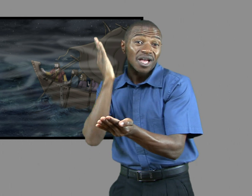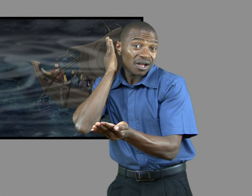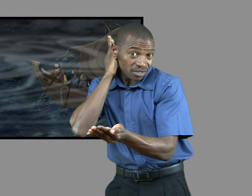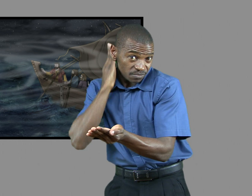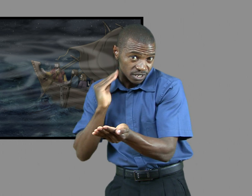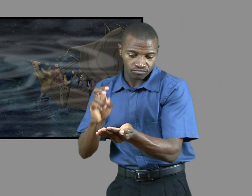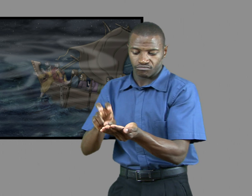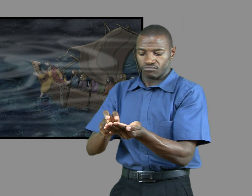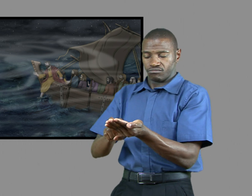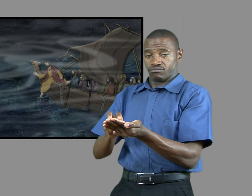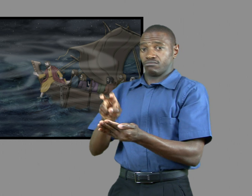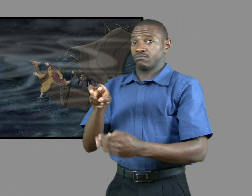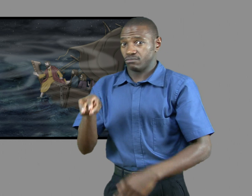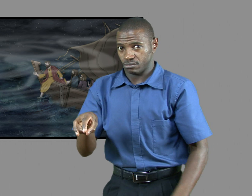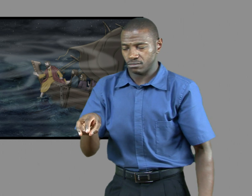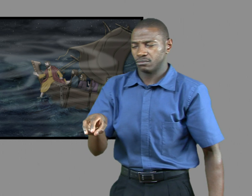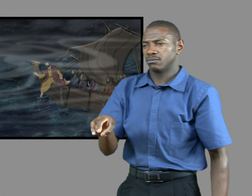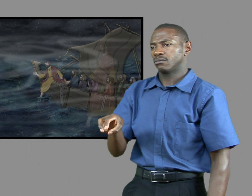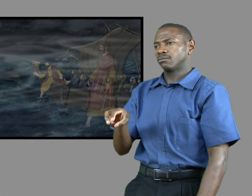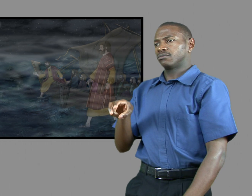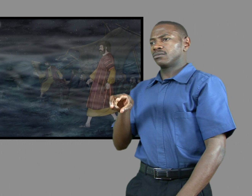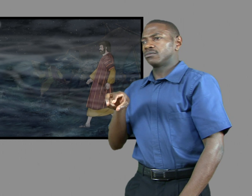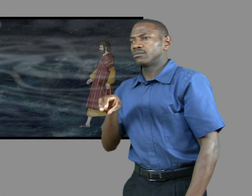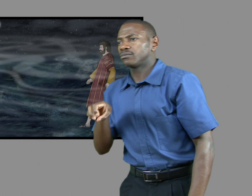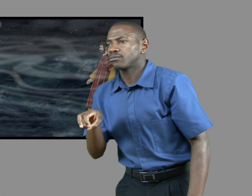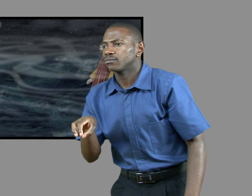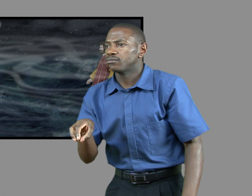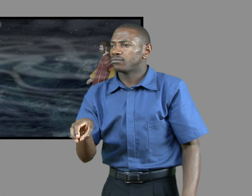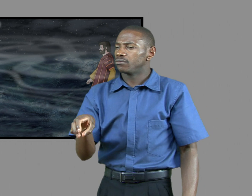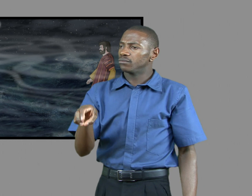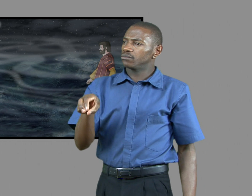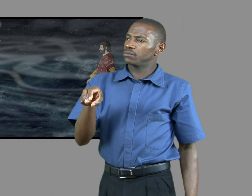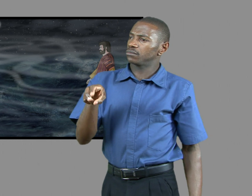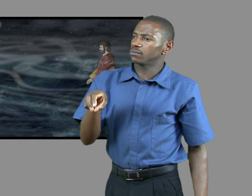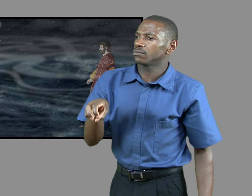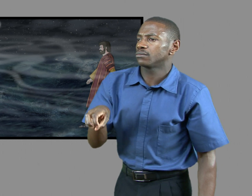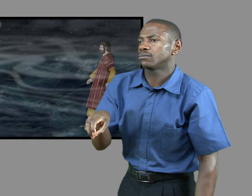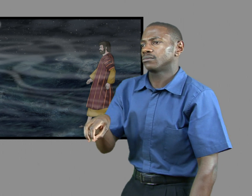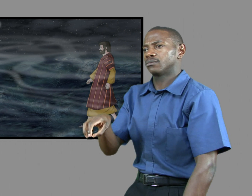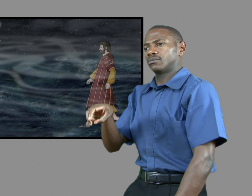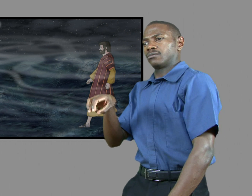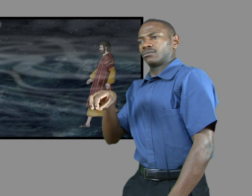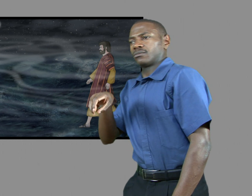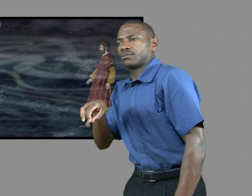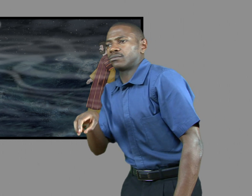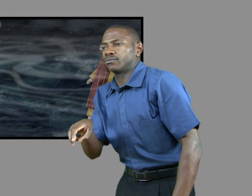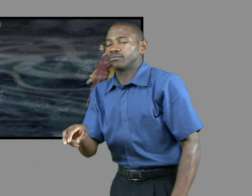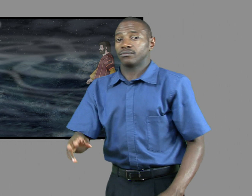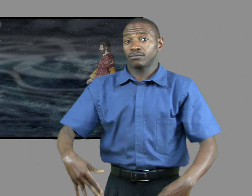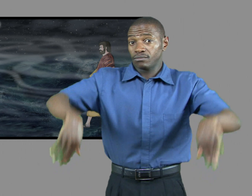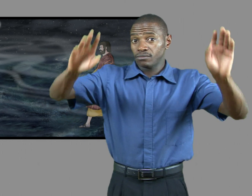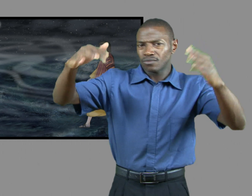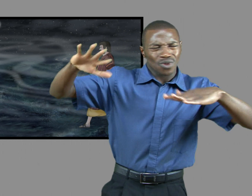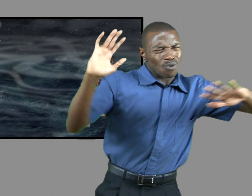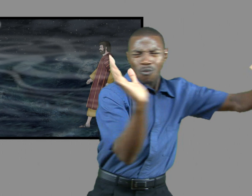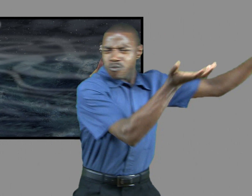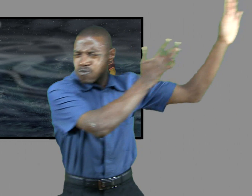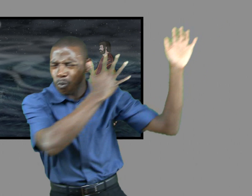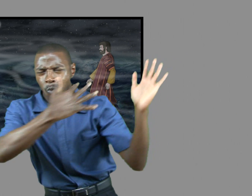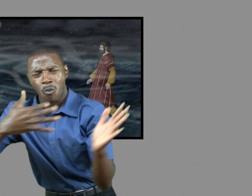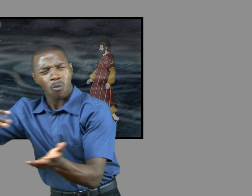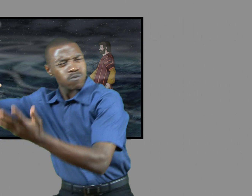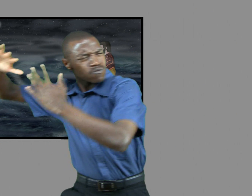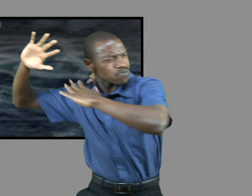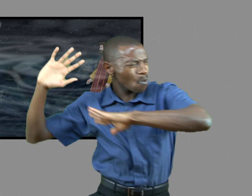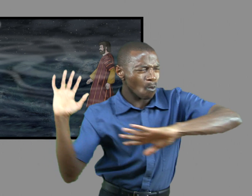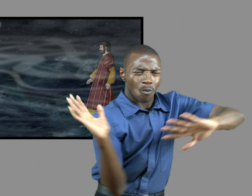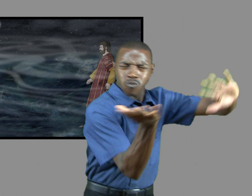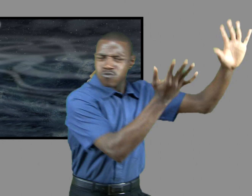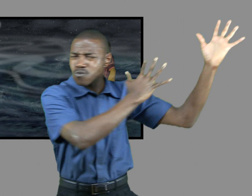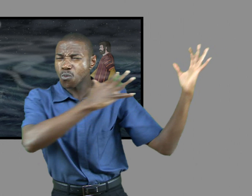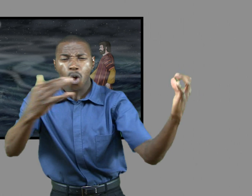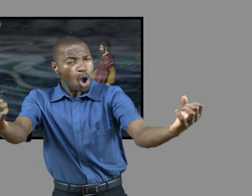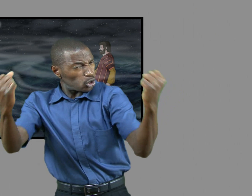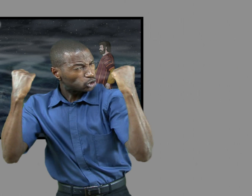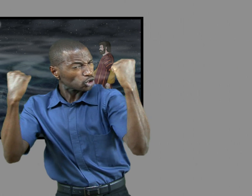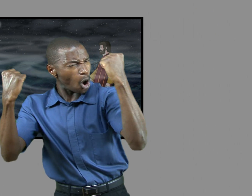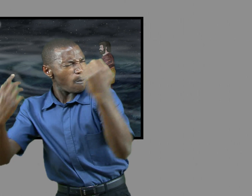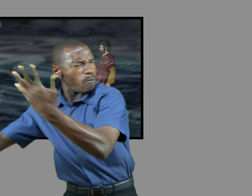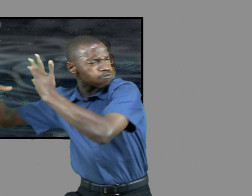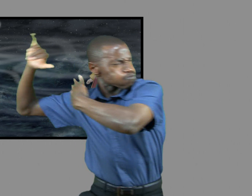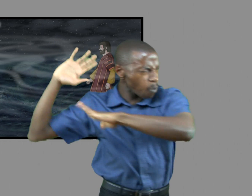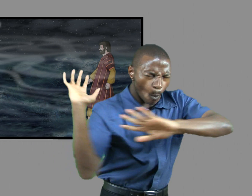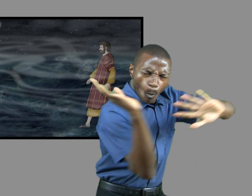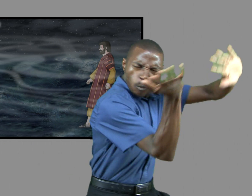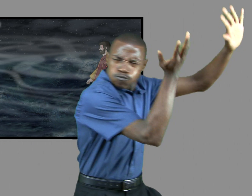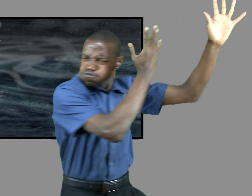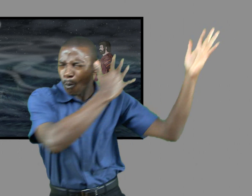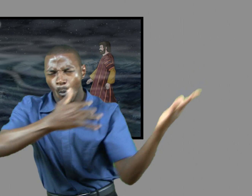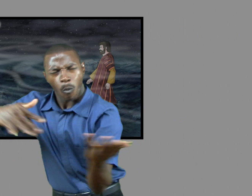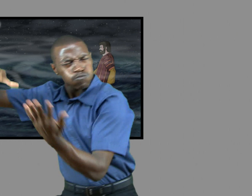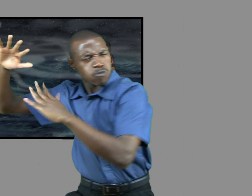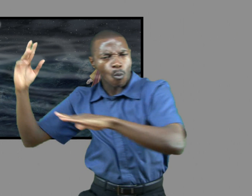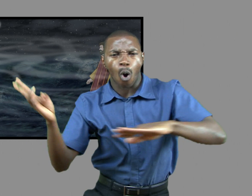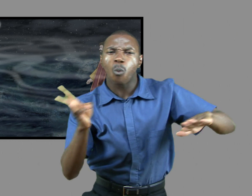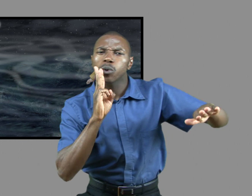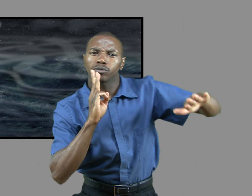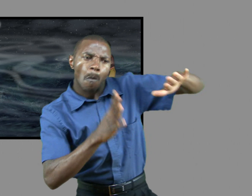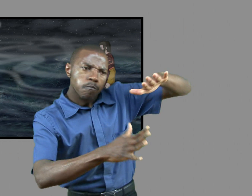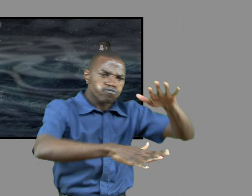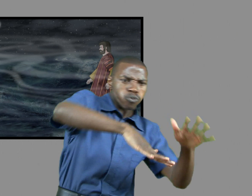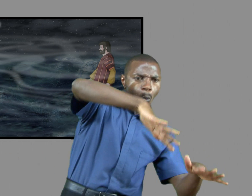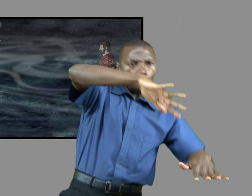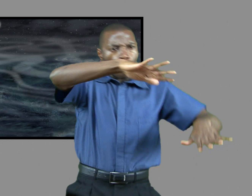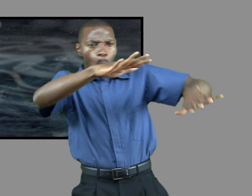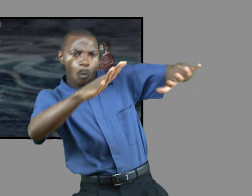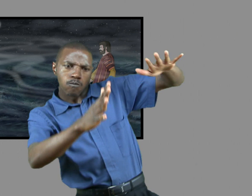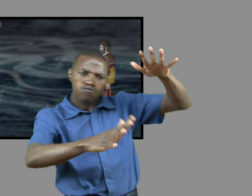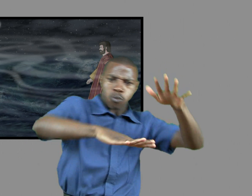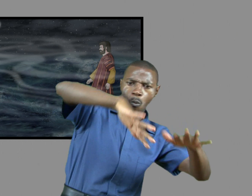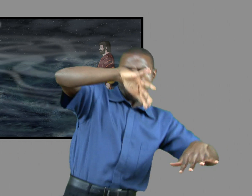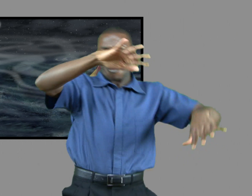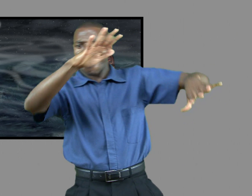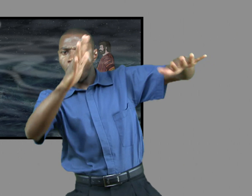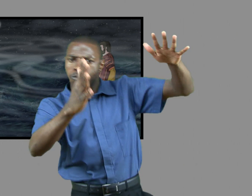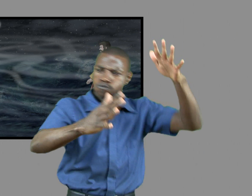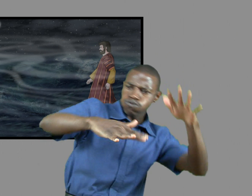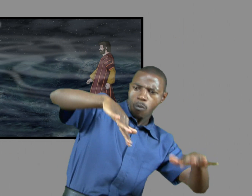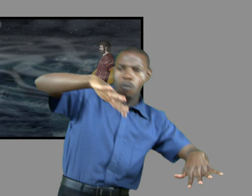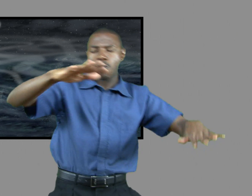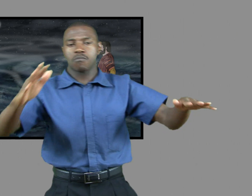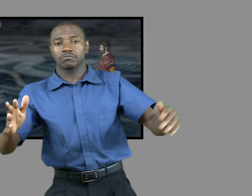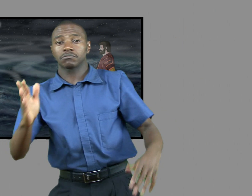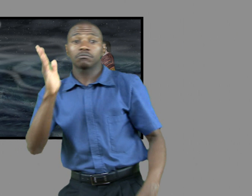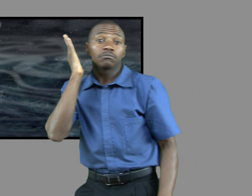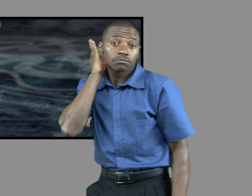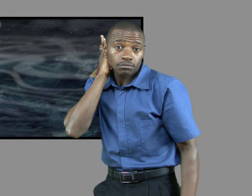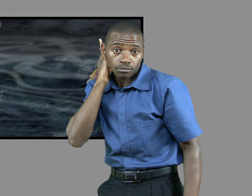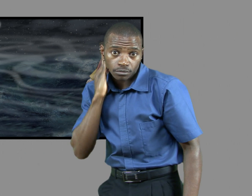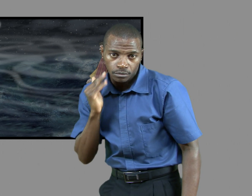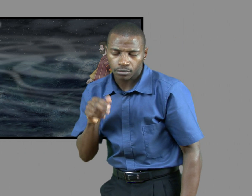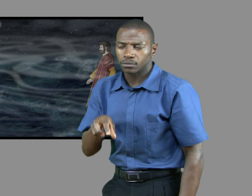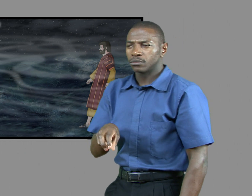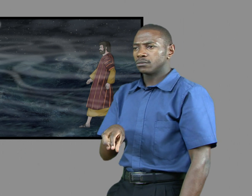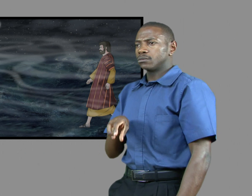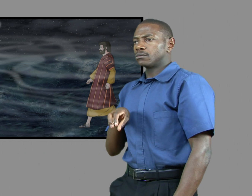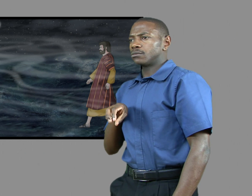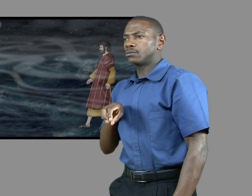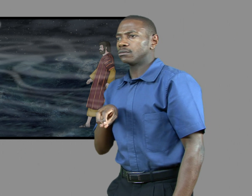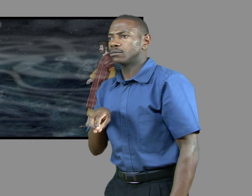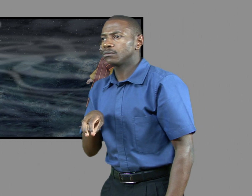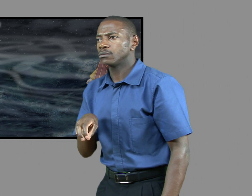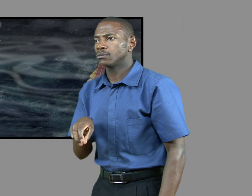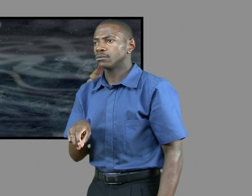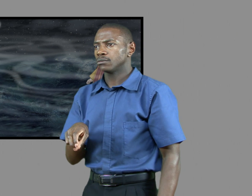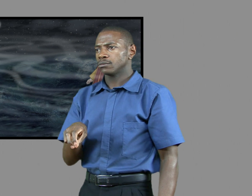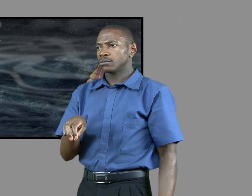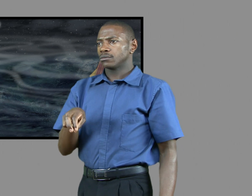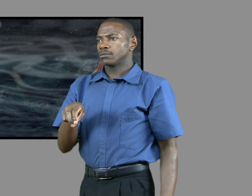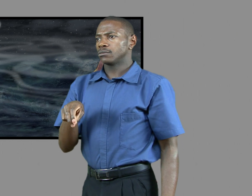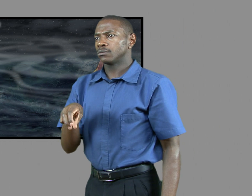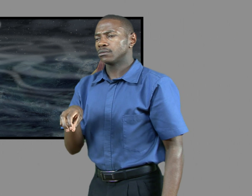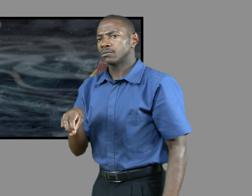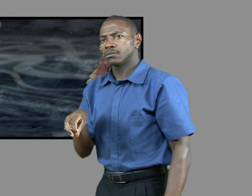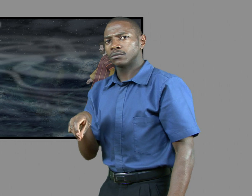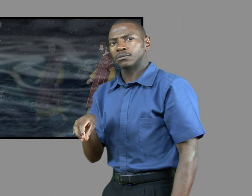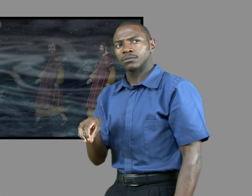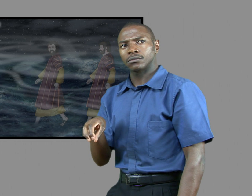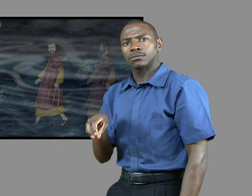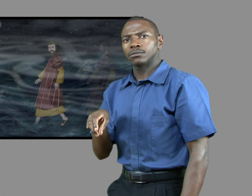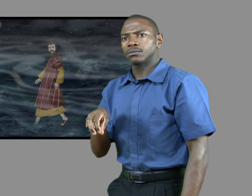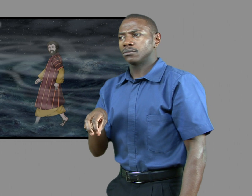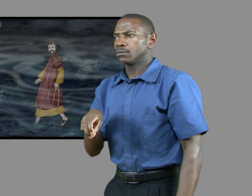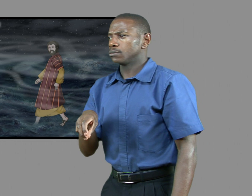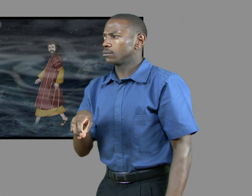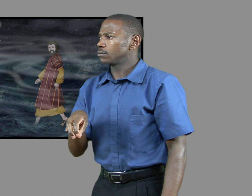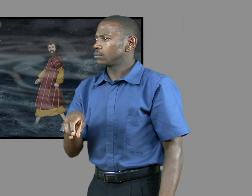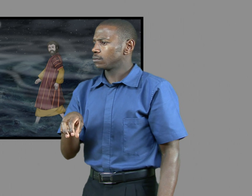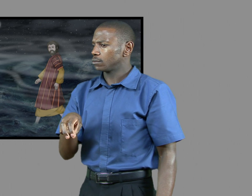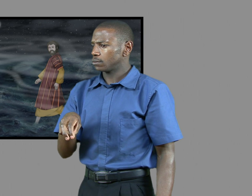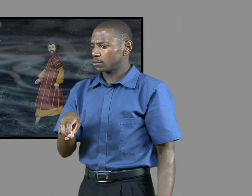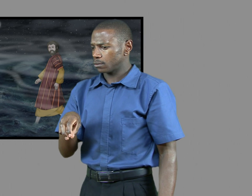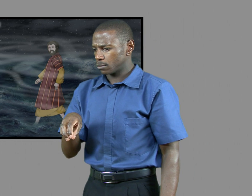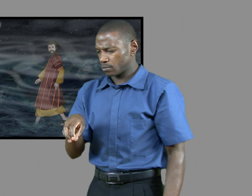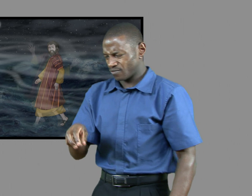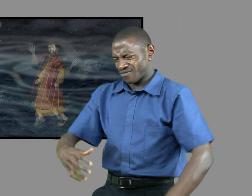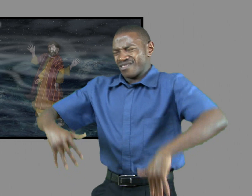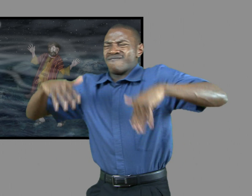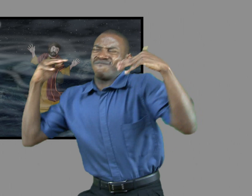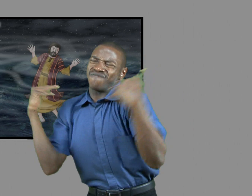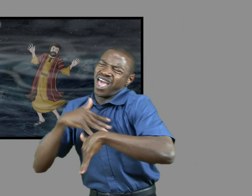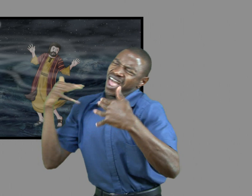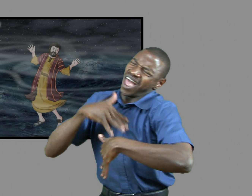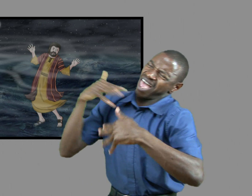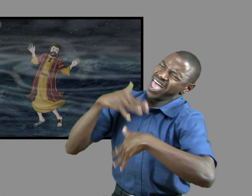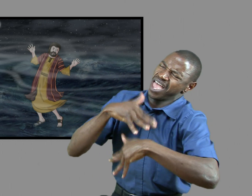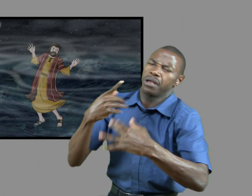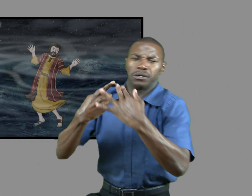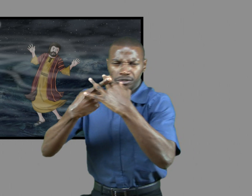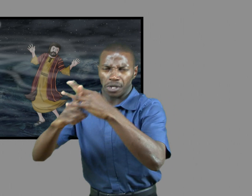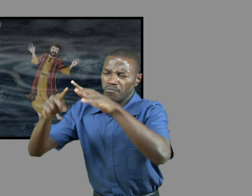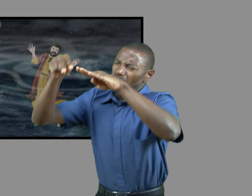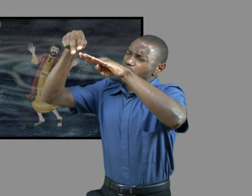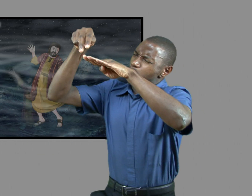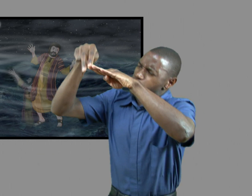Then Peter got down out of the boat, walked on the water, and came toward Jesus.